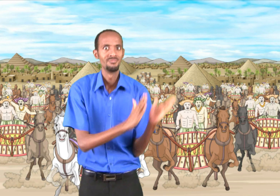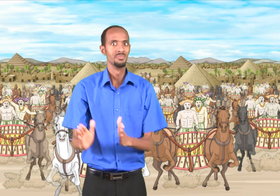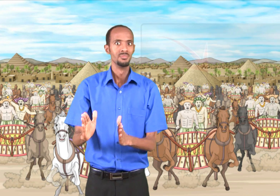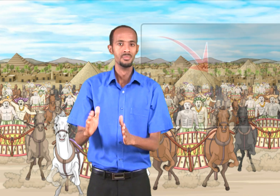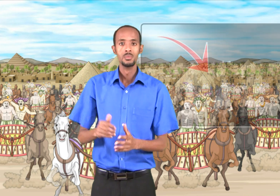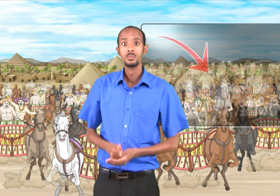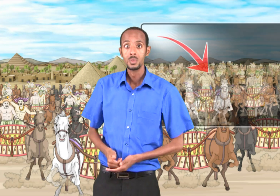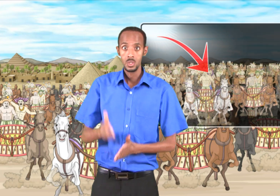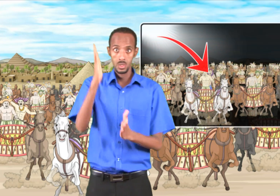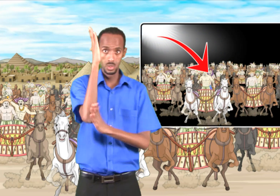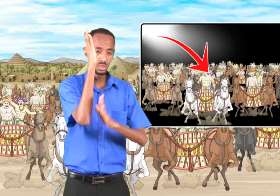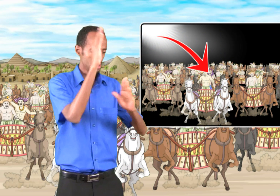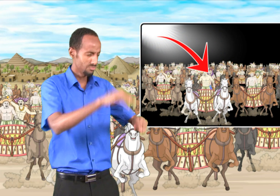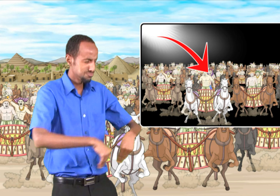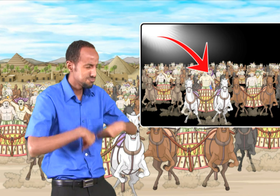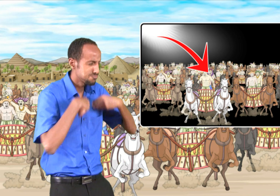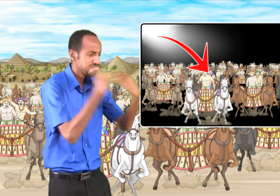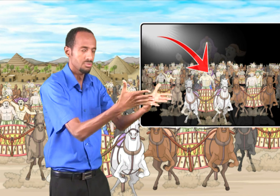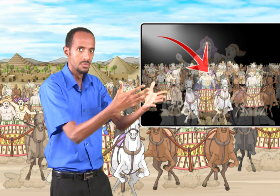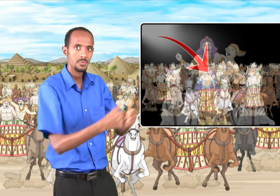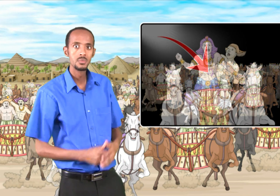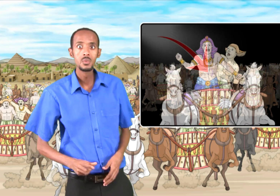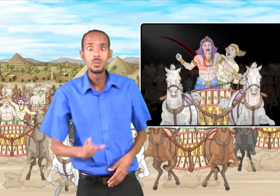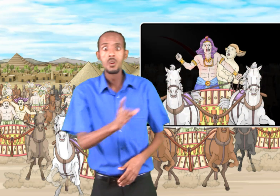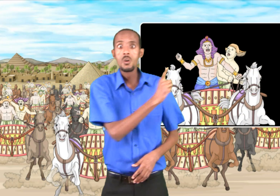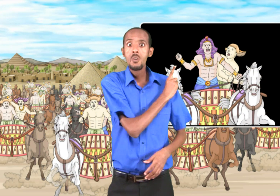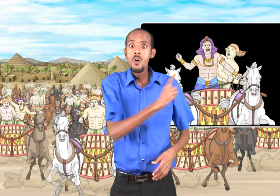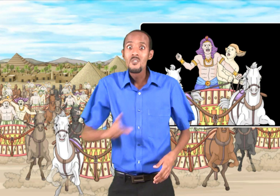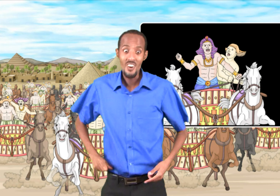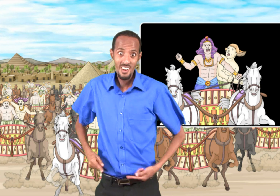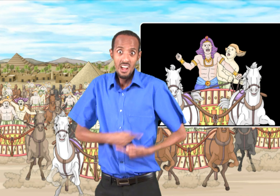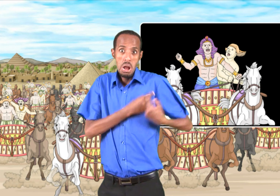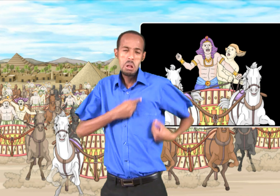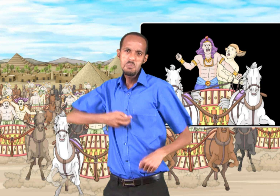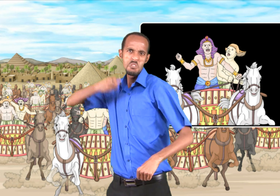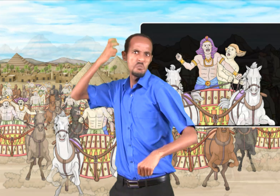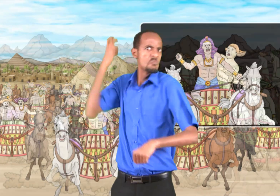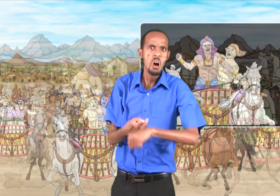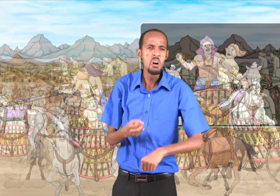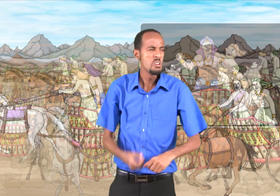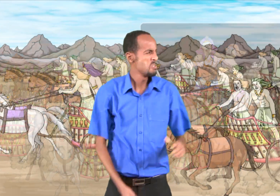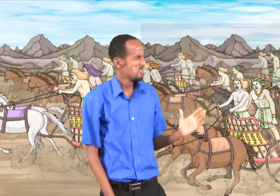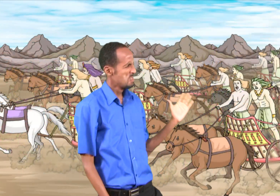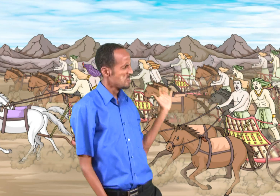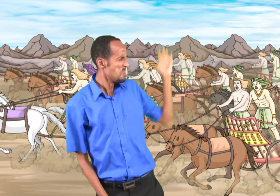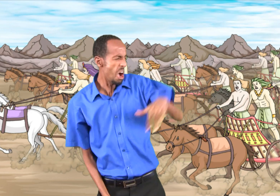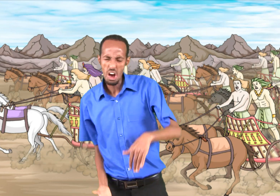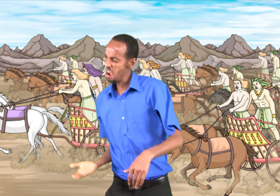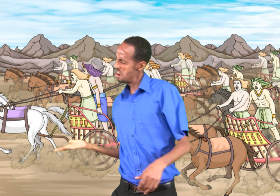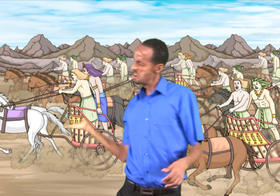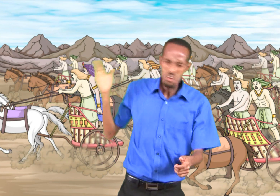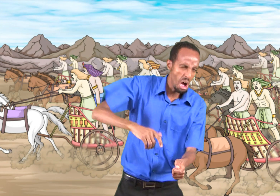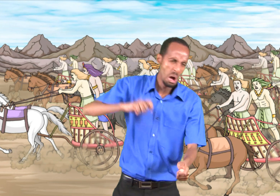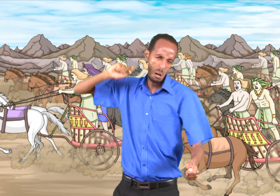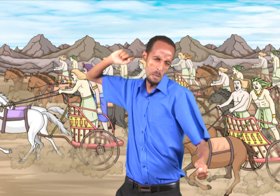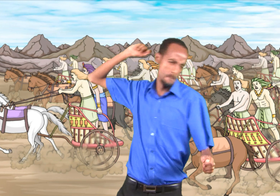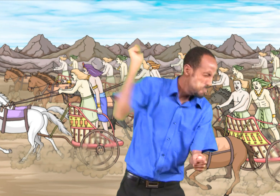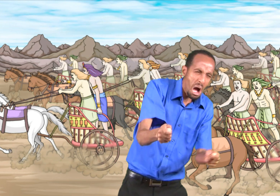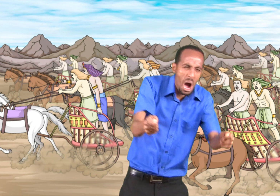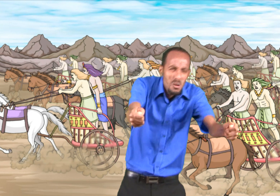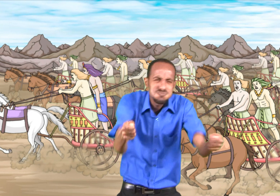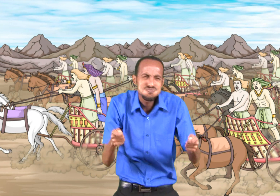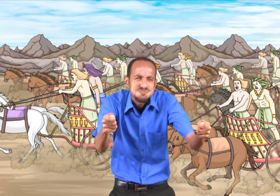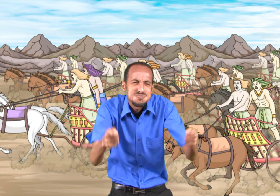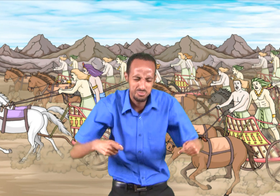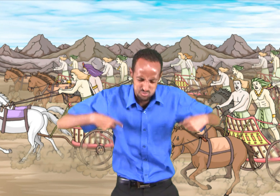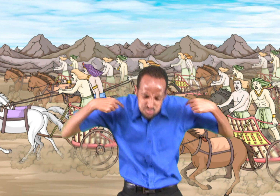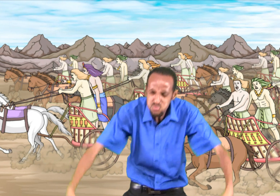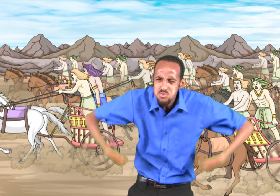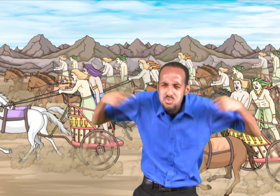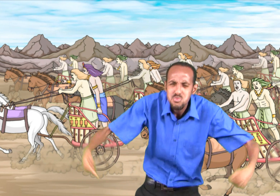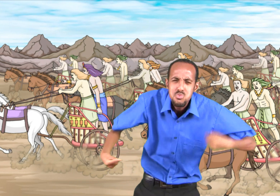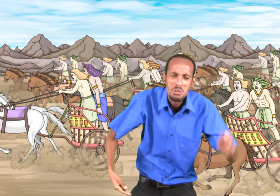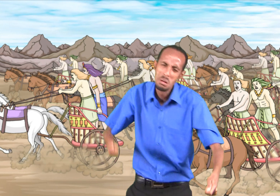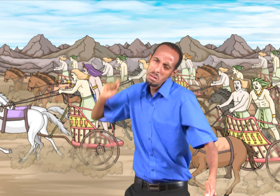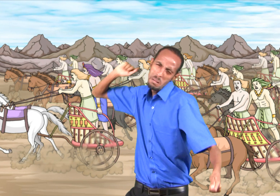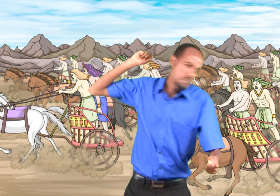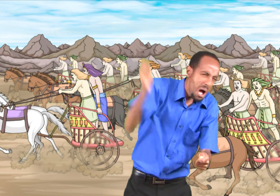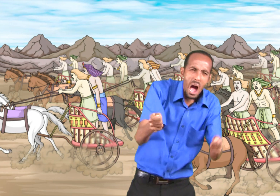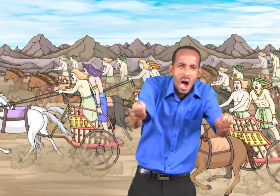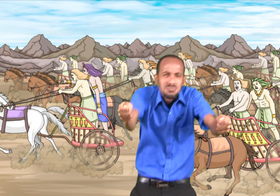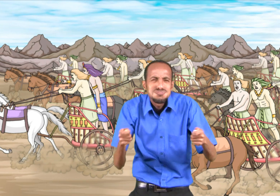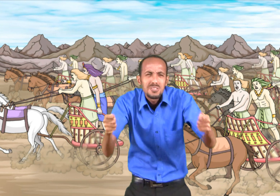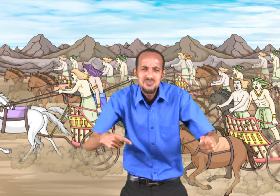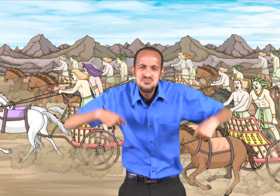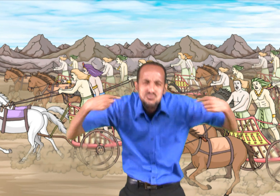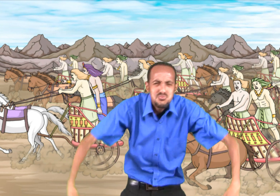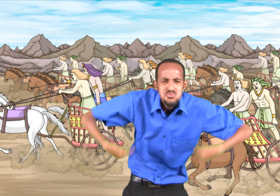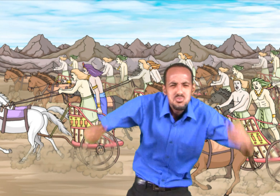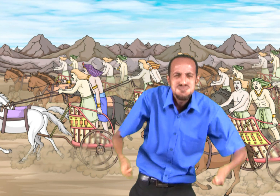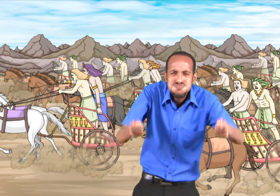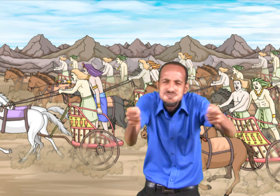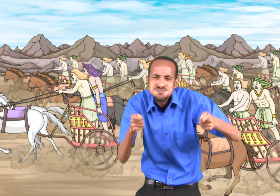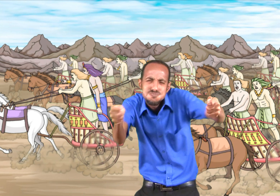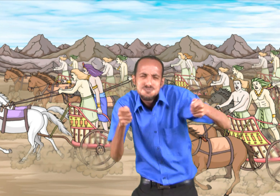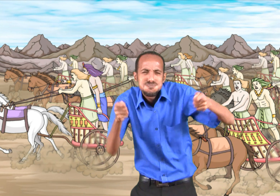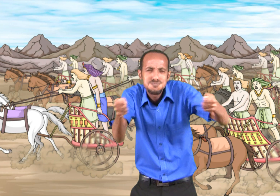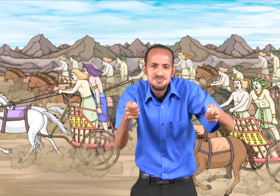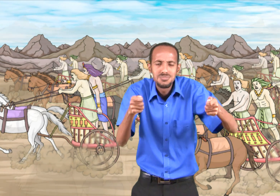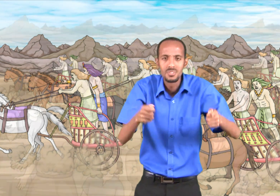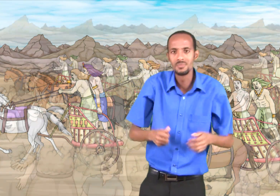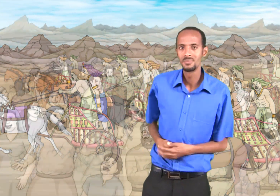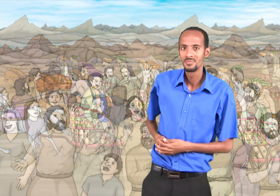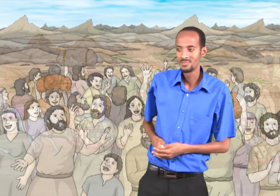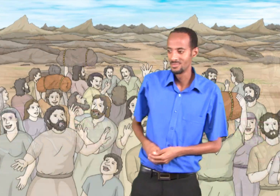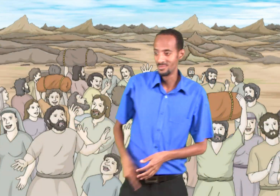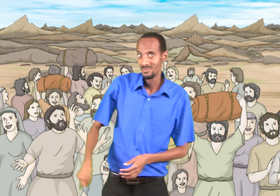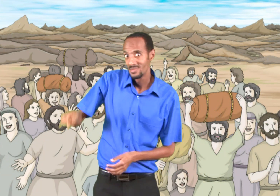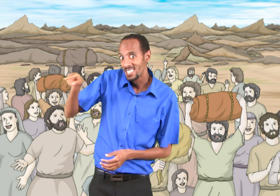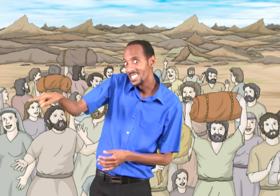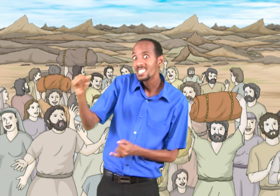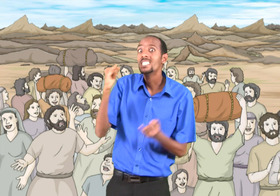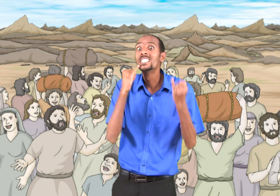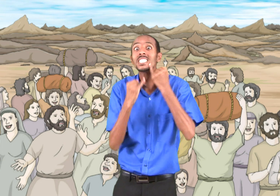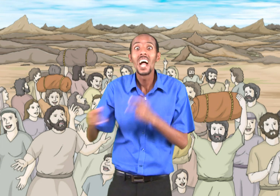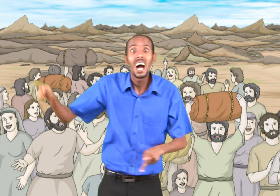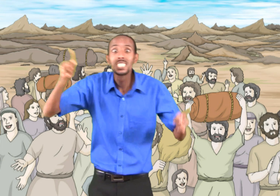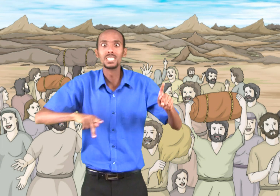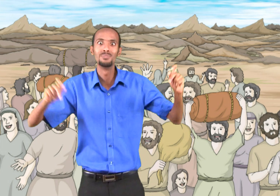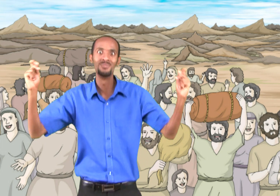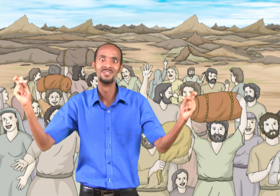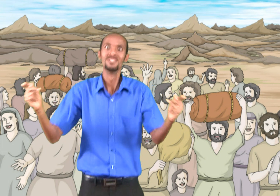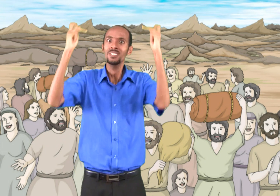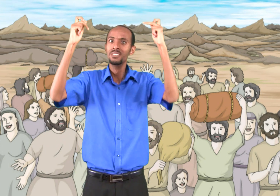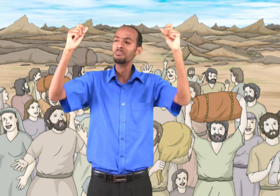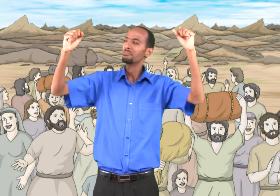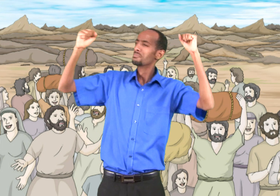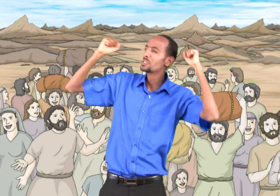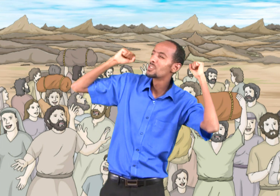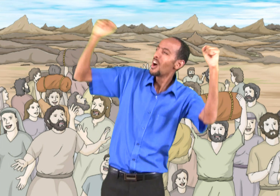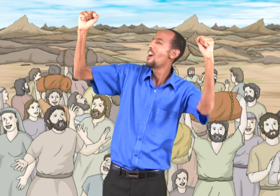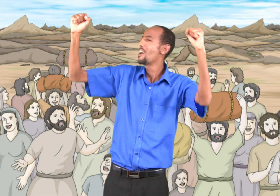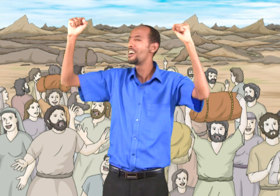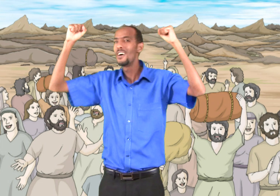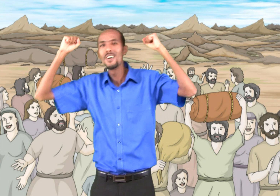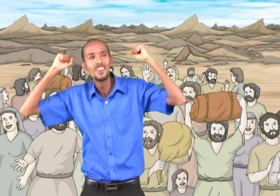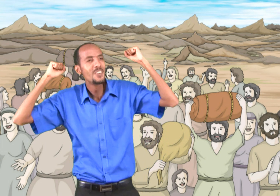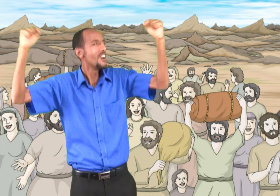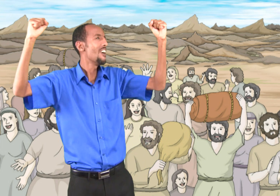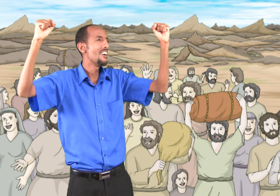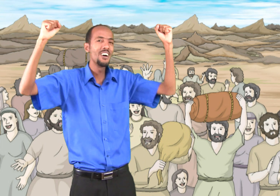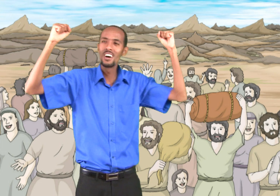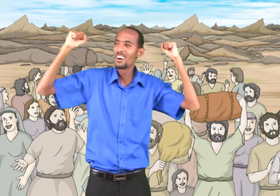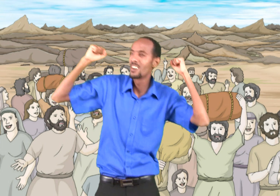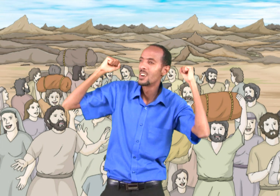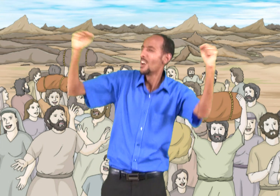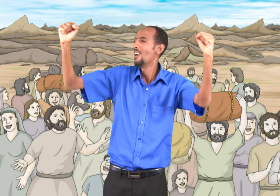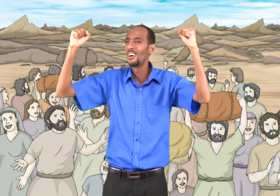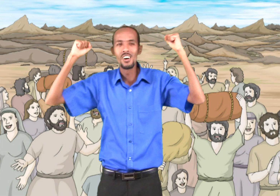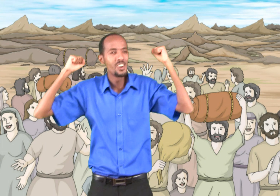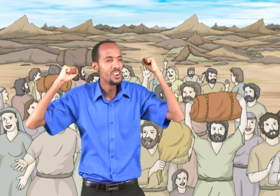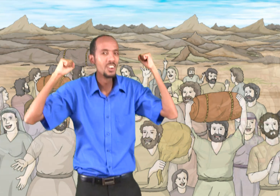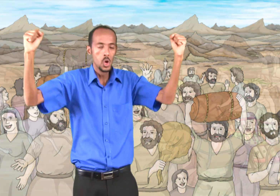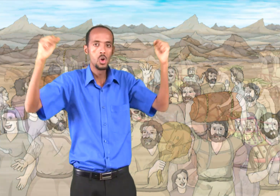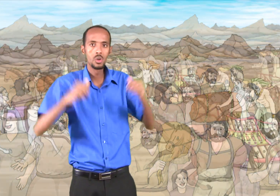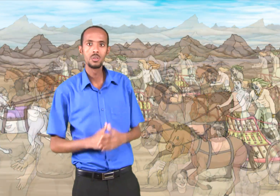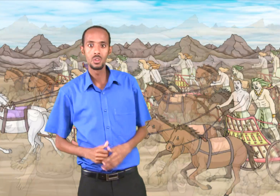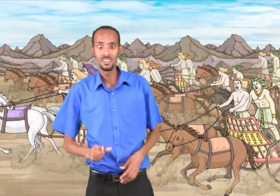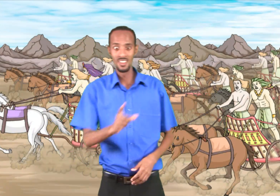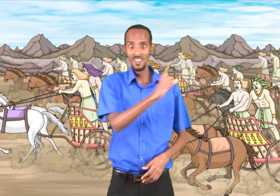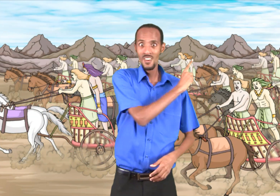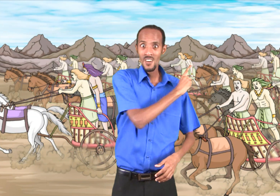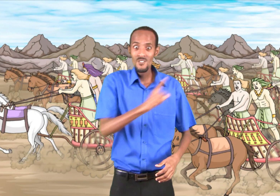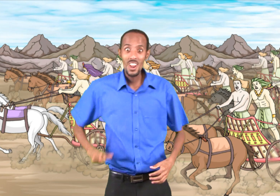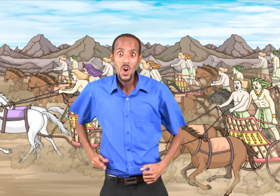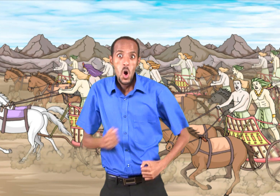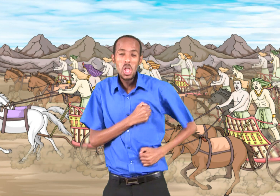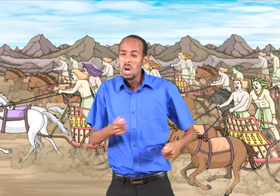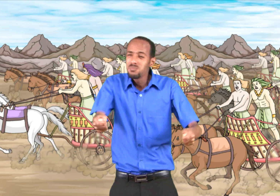And the LORD hardened the heart of Pharaoh king of Egypt so that he pursued the Israelites, who were marching out defiantly.